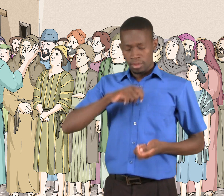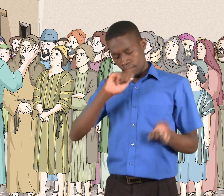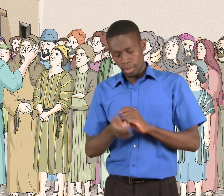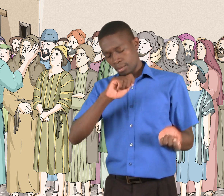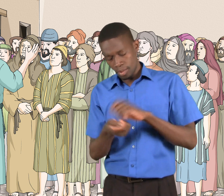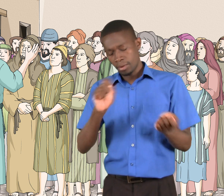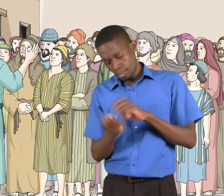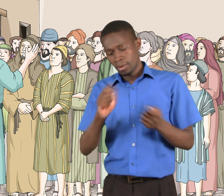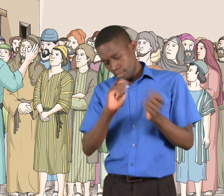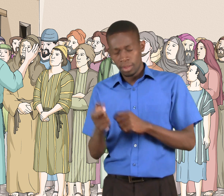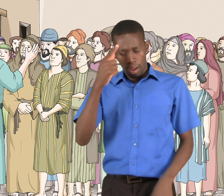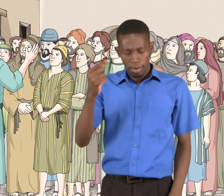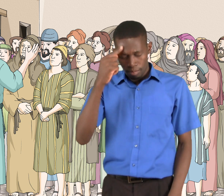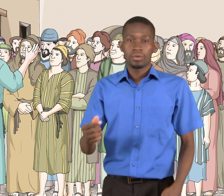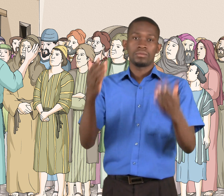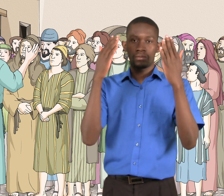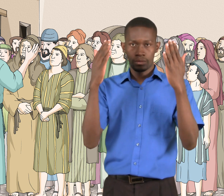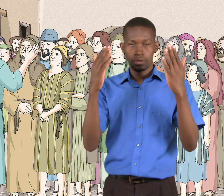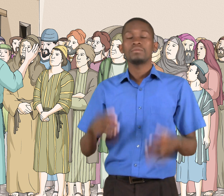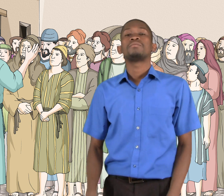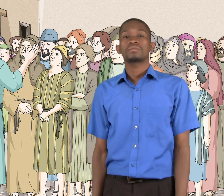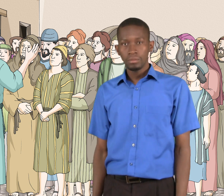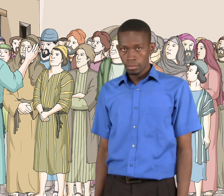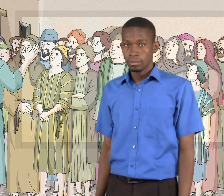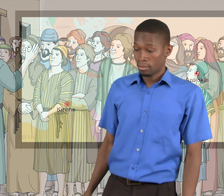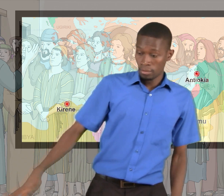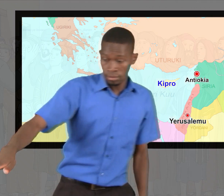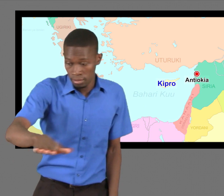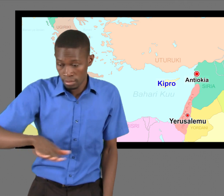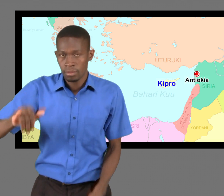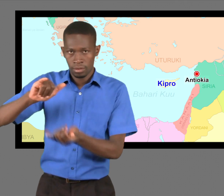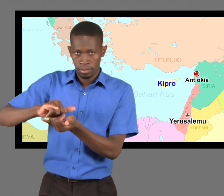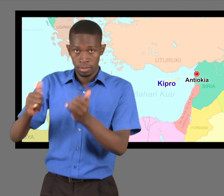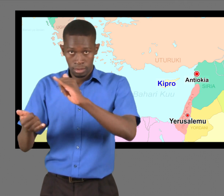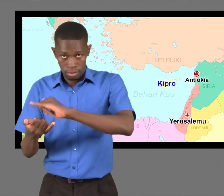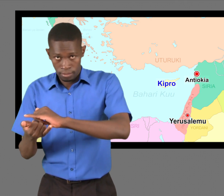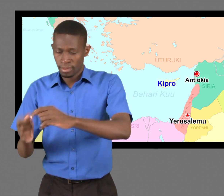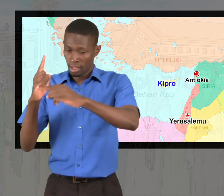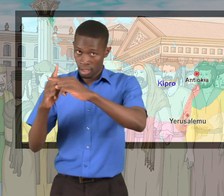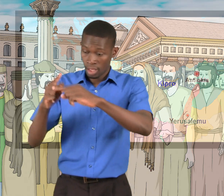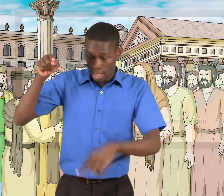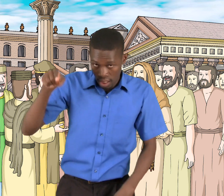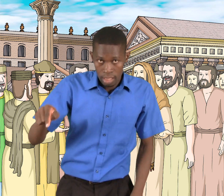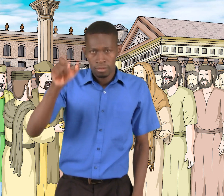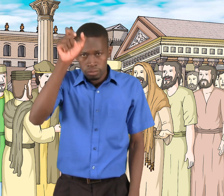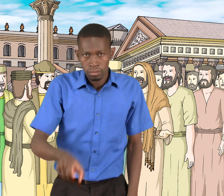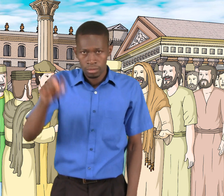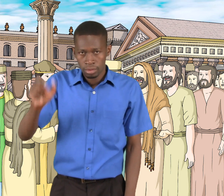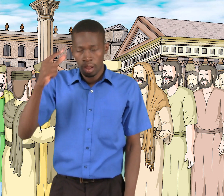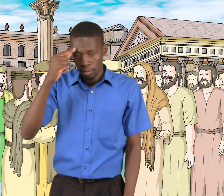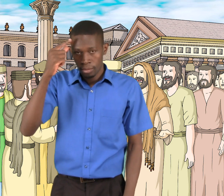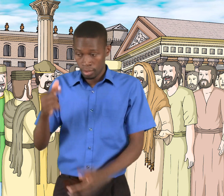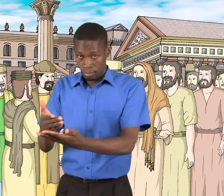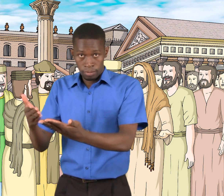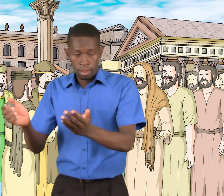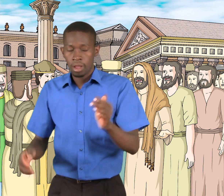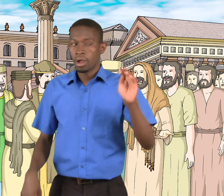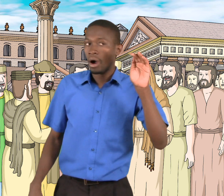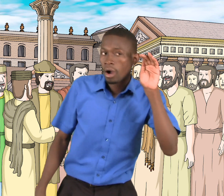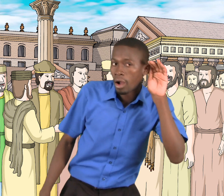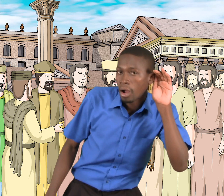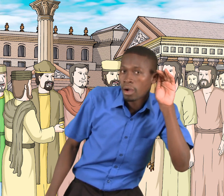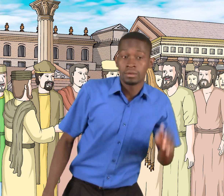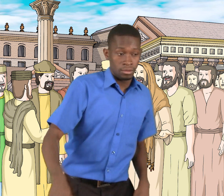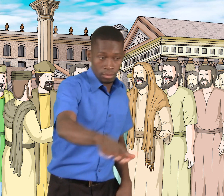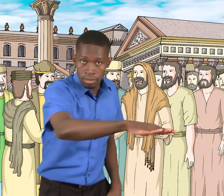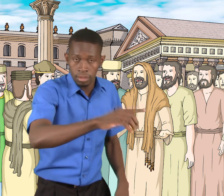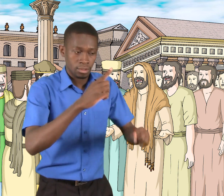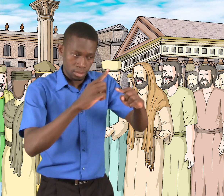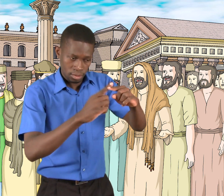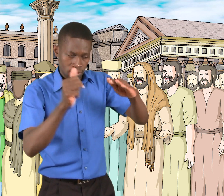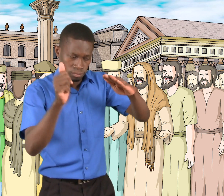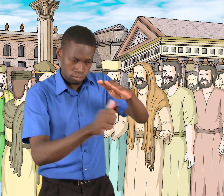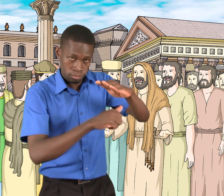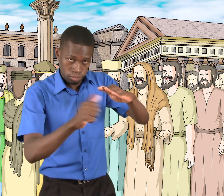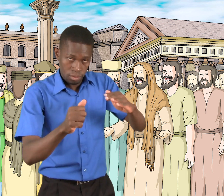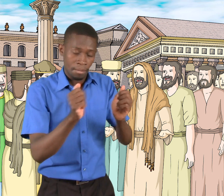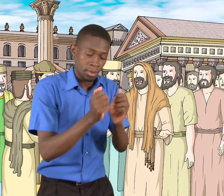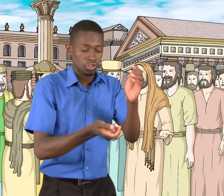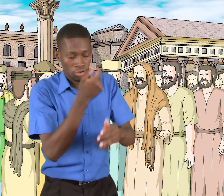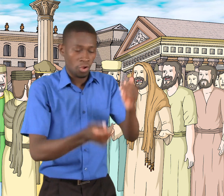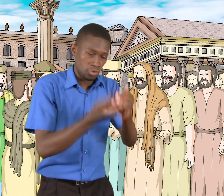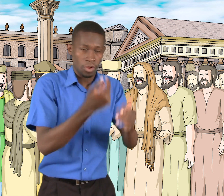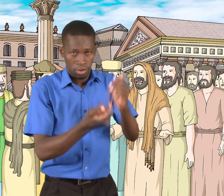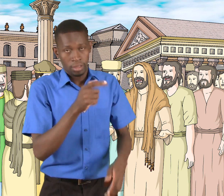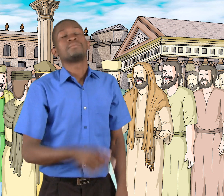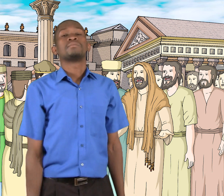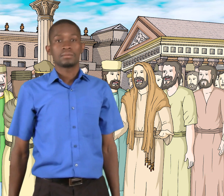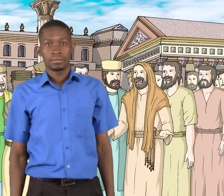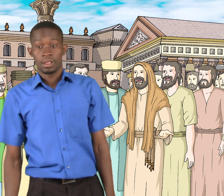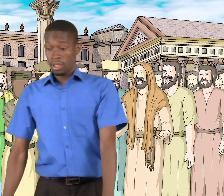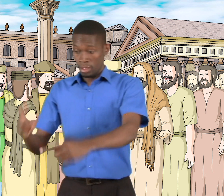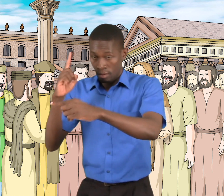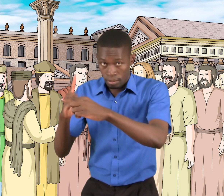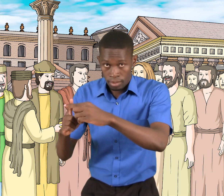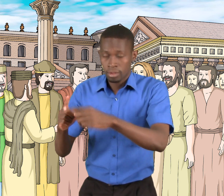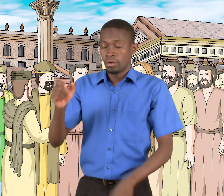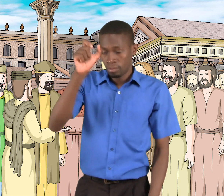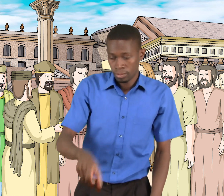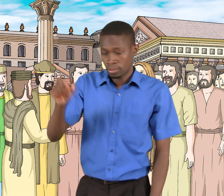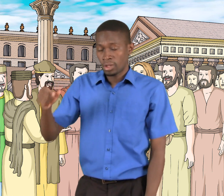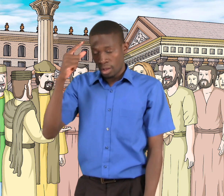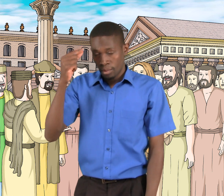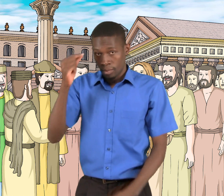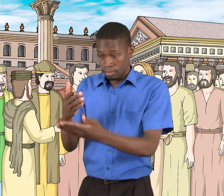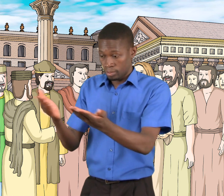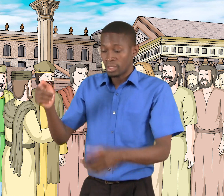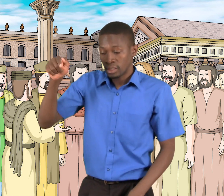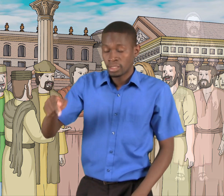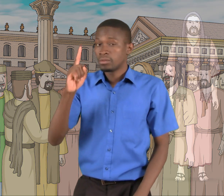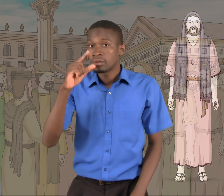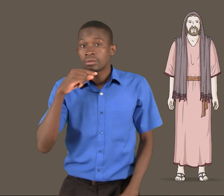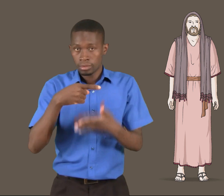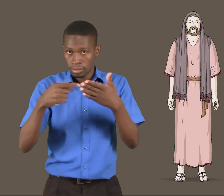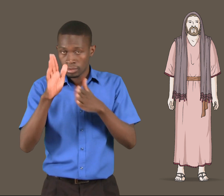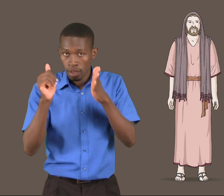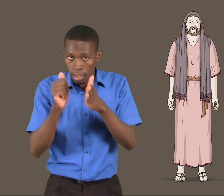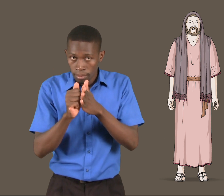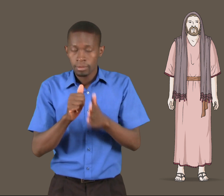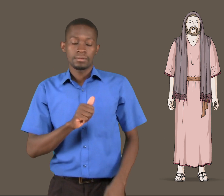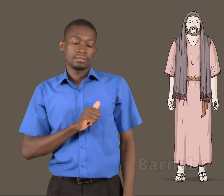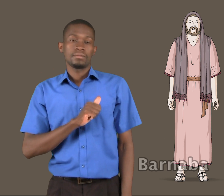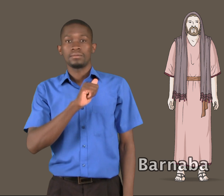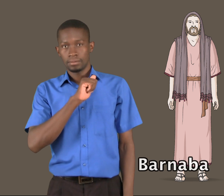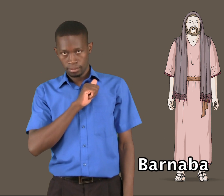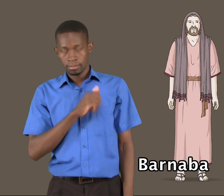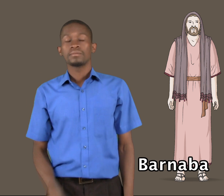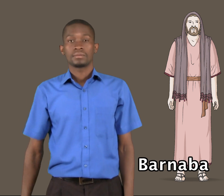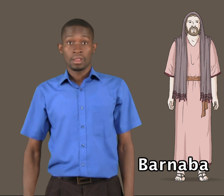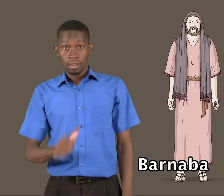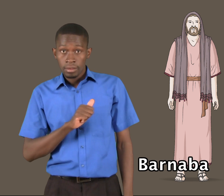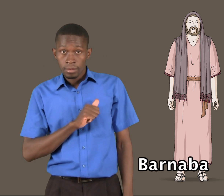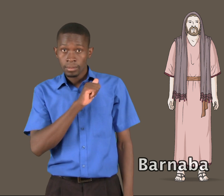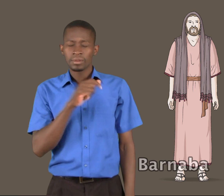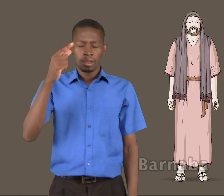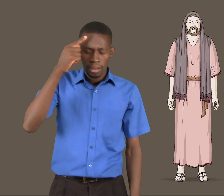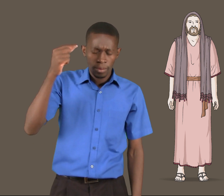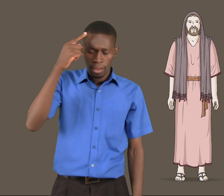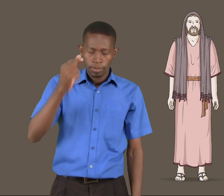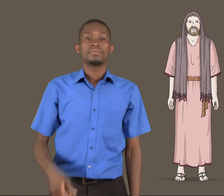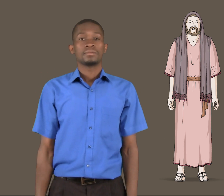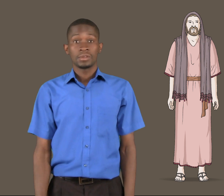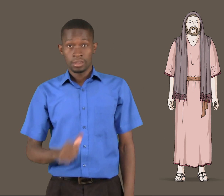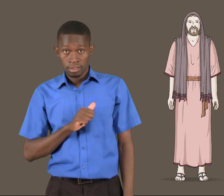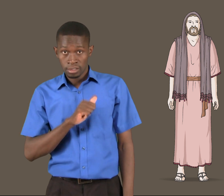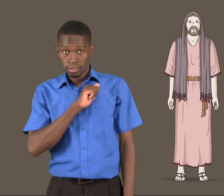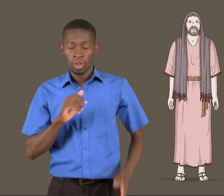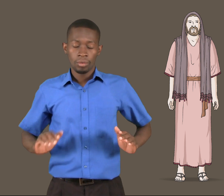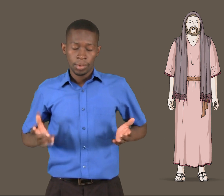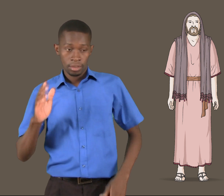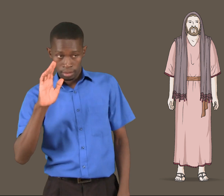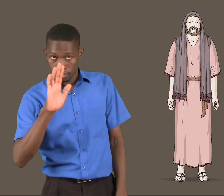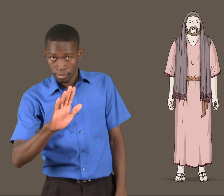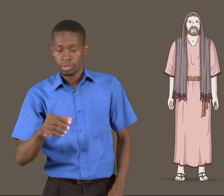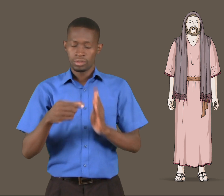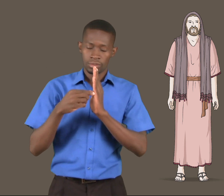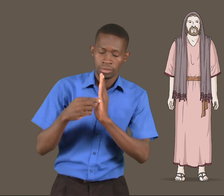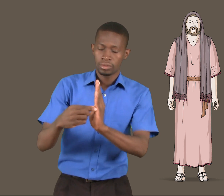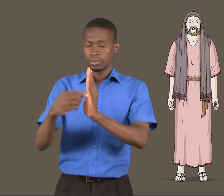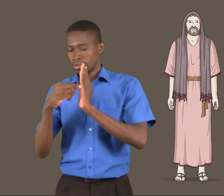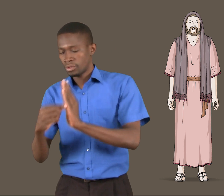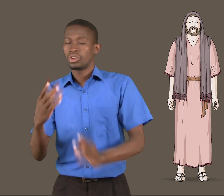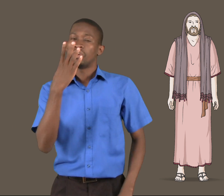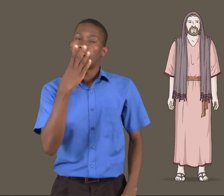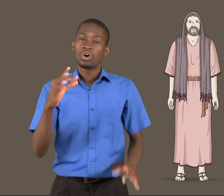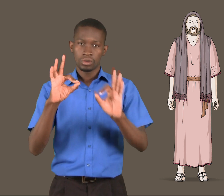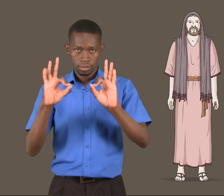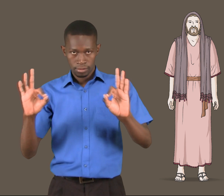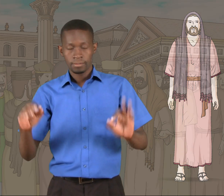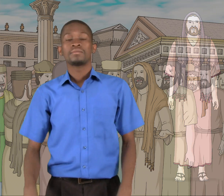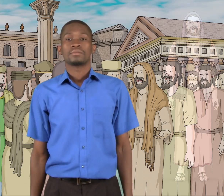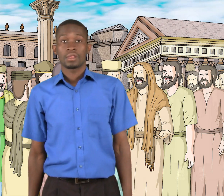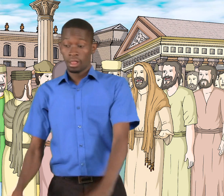When news of this reached the ears of the church in Jerusalem, they sent Barnabas to Antioch.